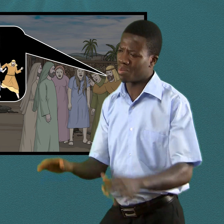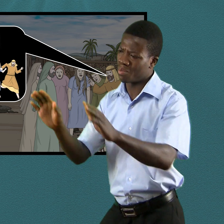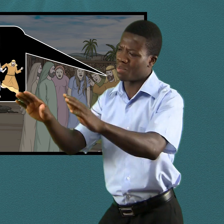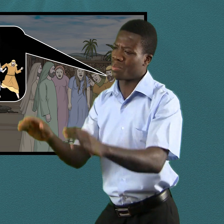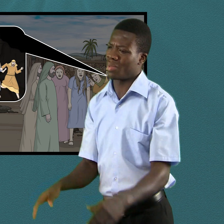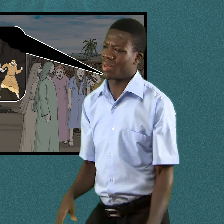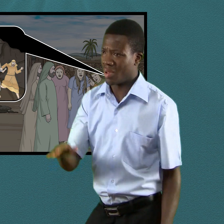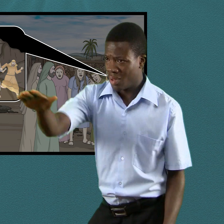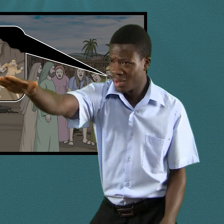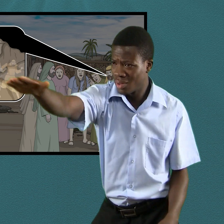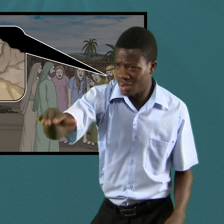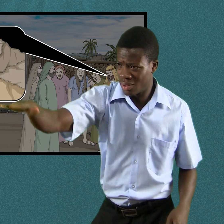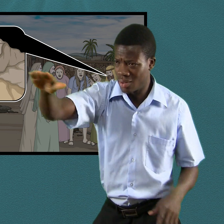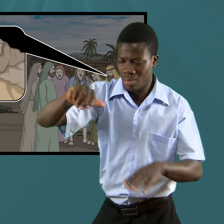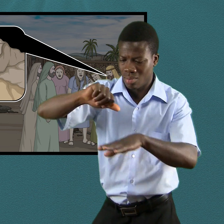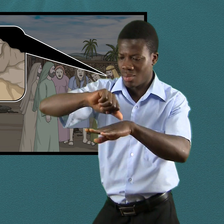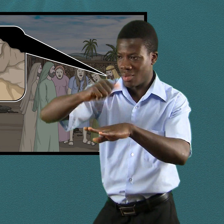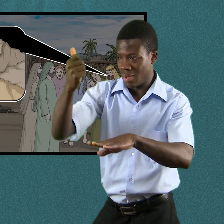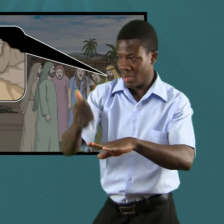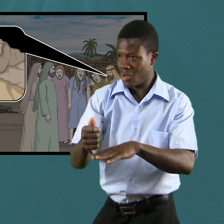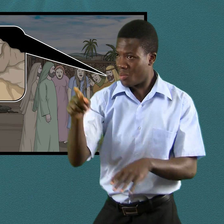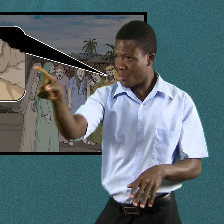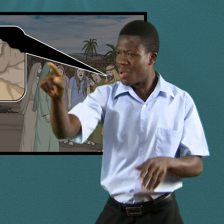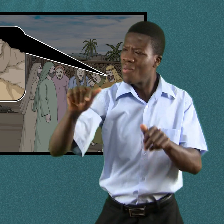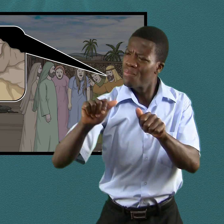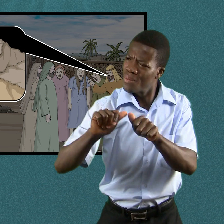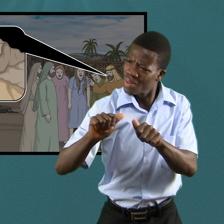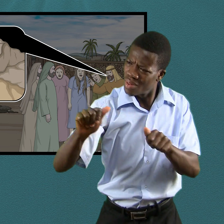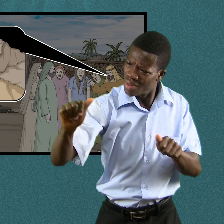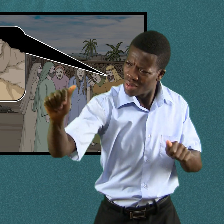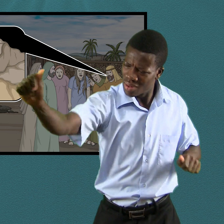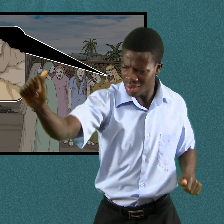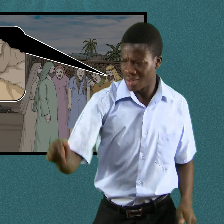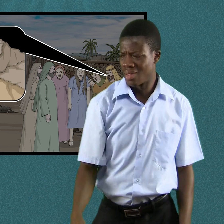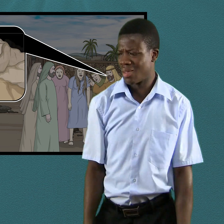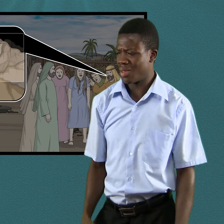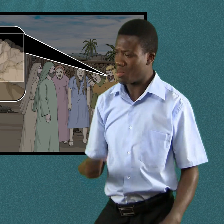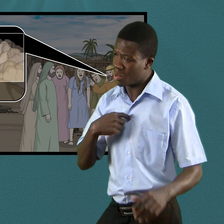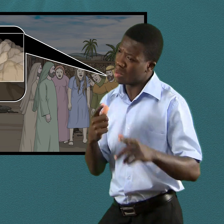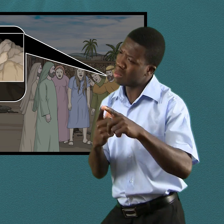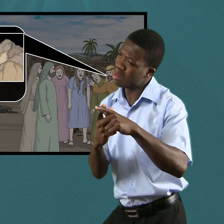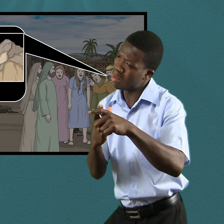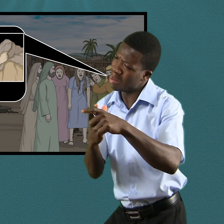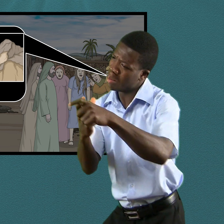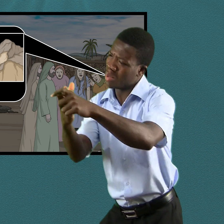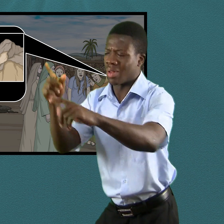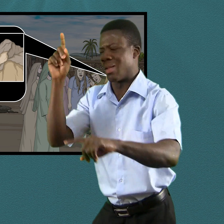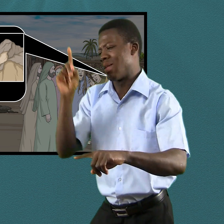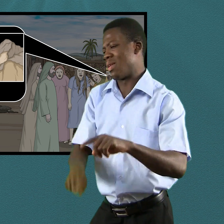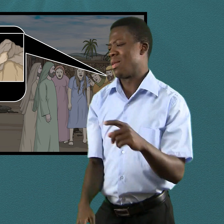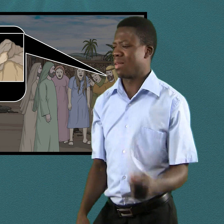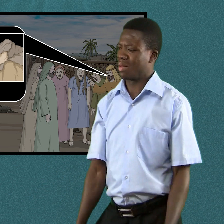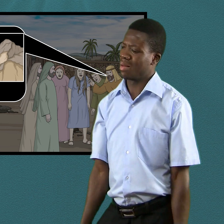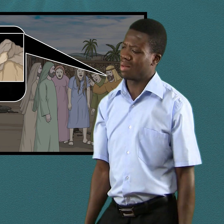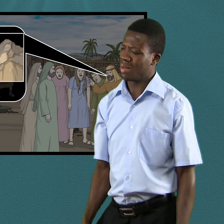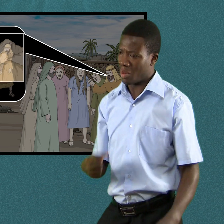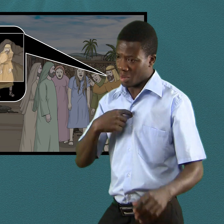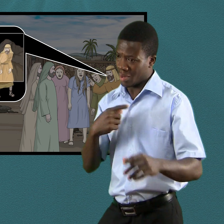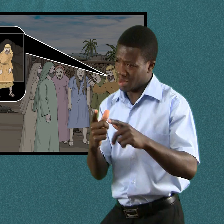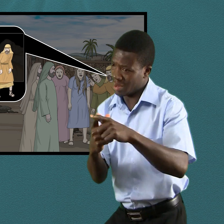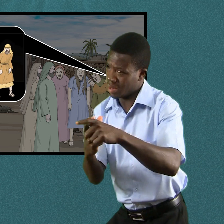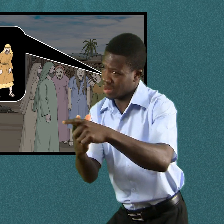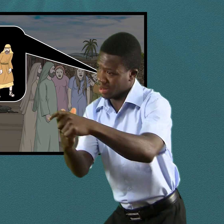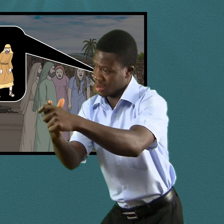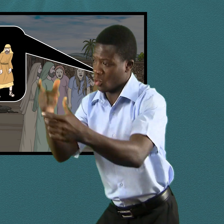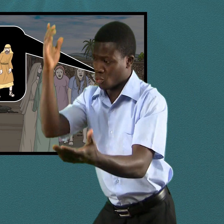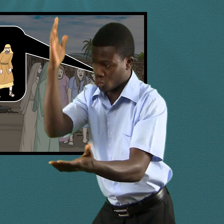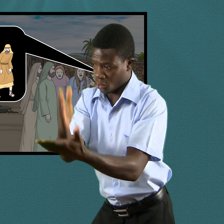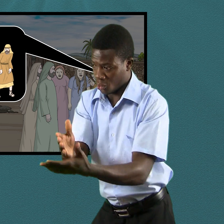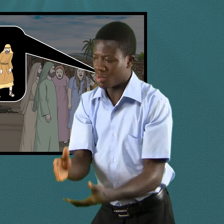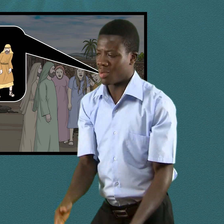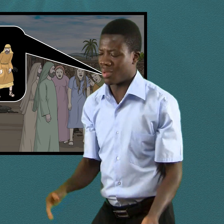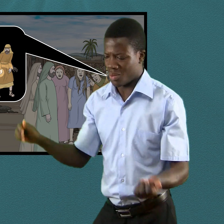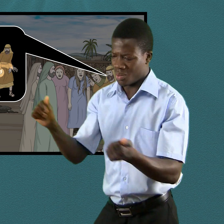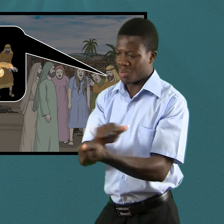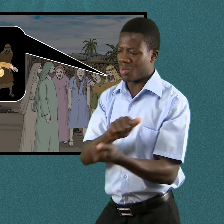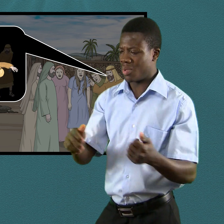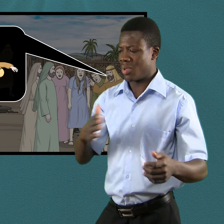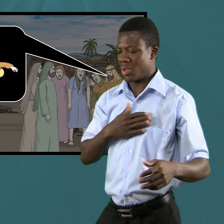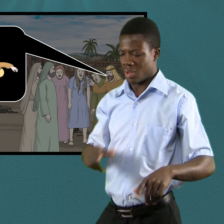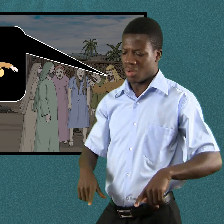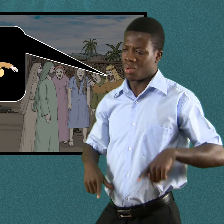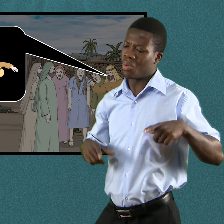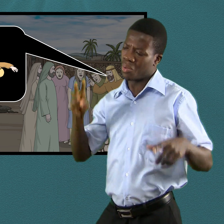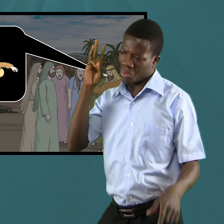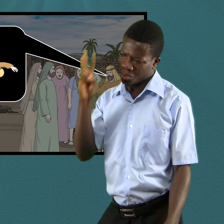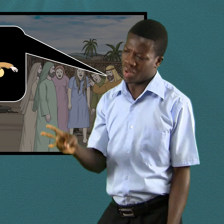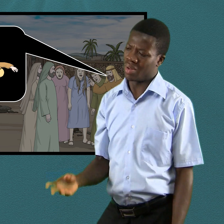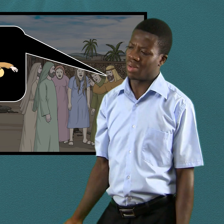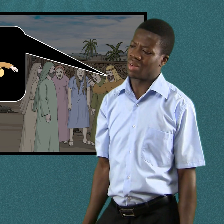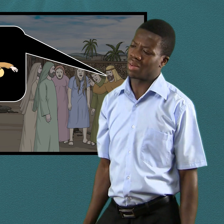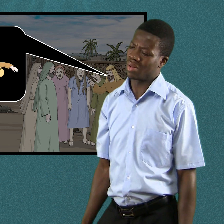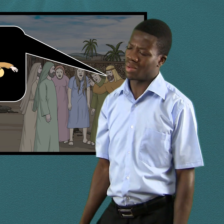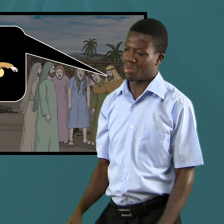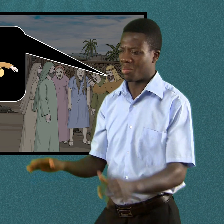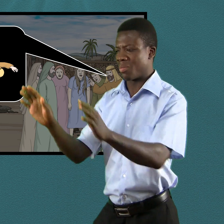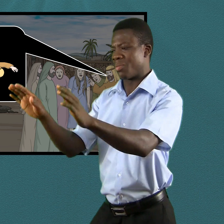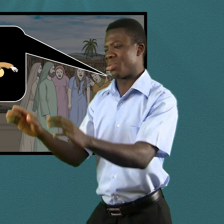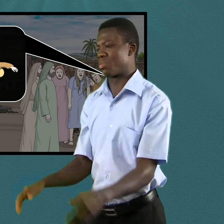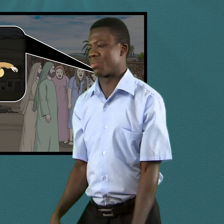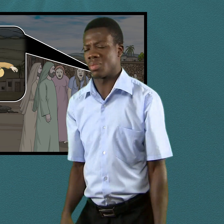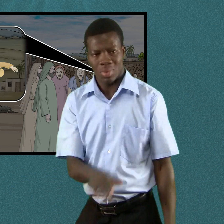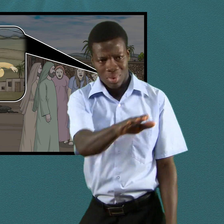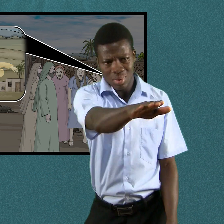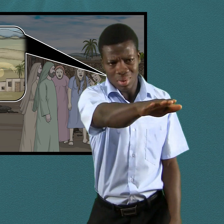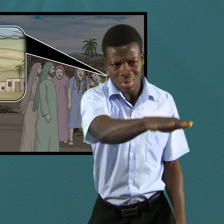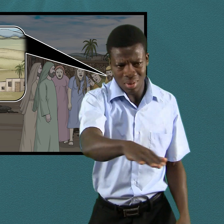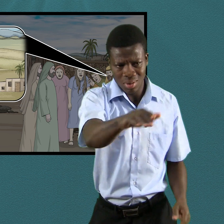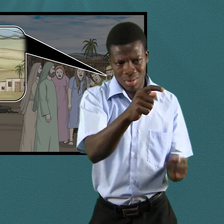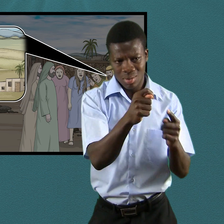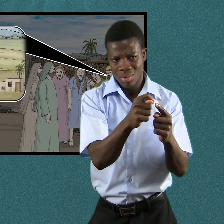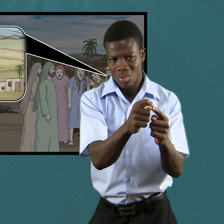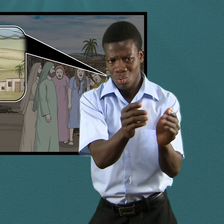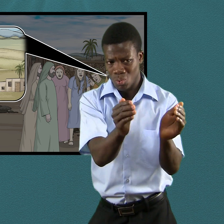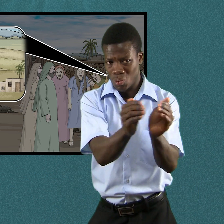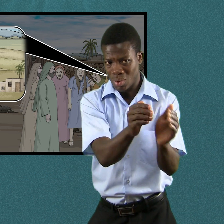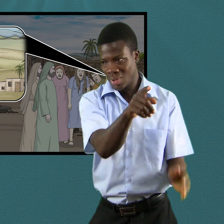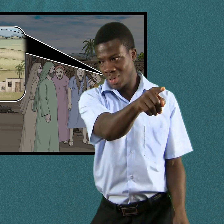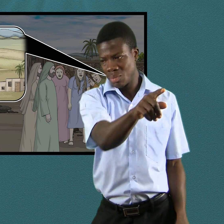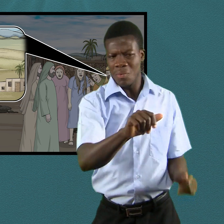But I cannot run to the mountains; the disaster will overtake me, and I will die.